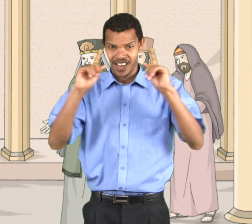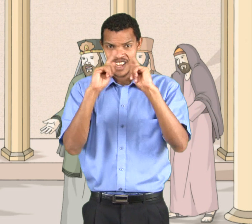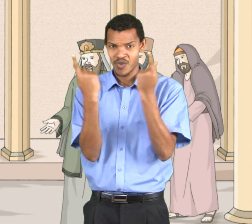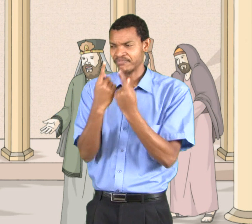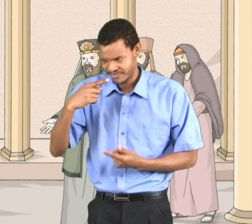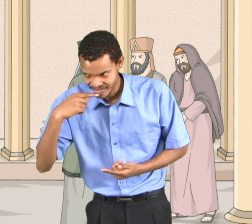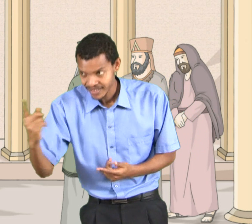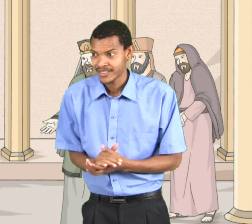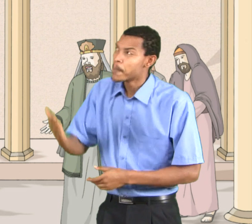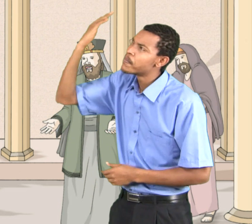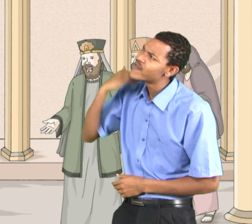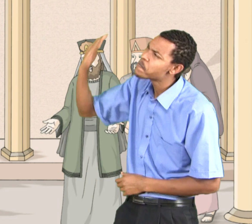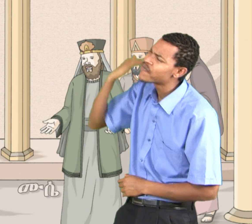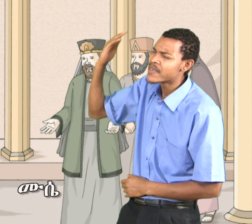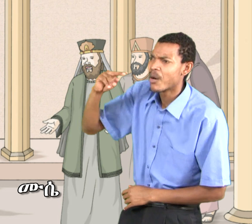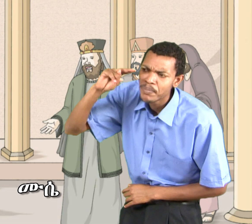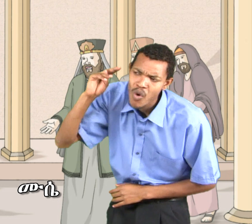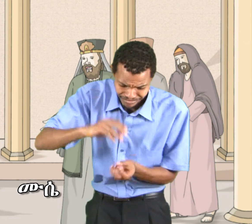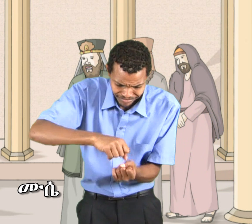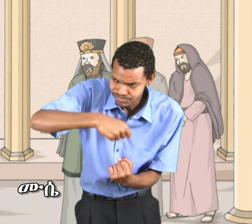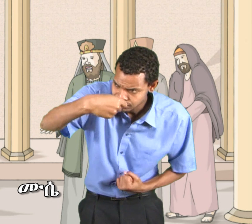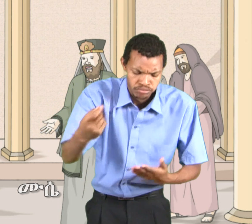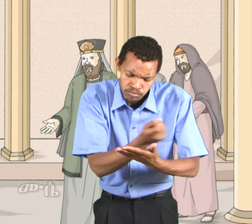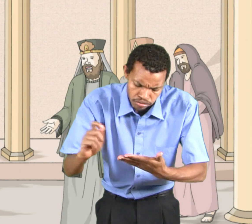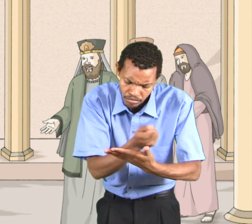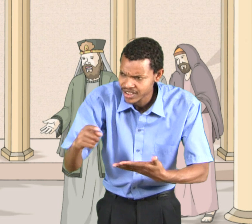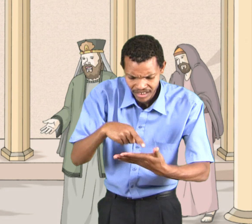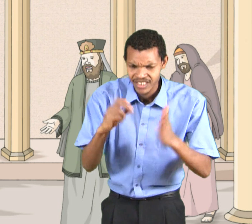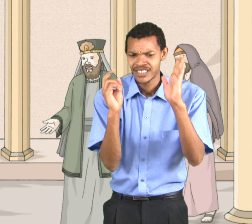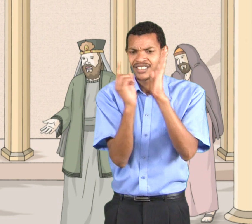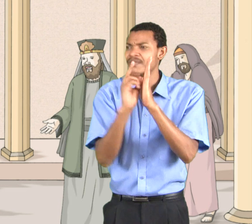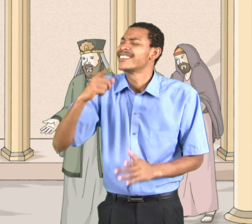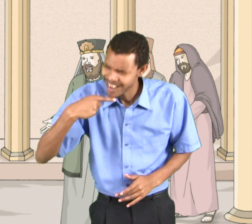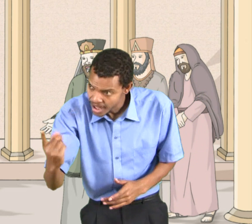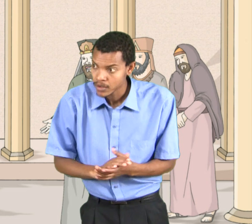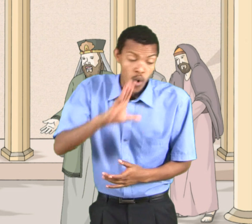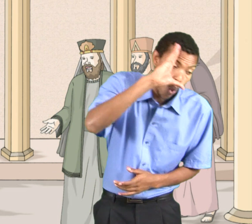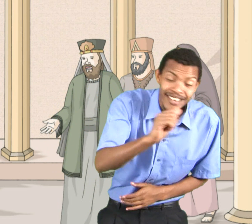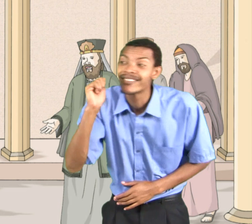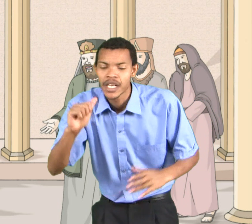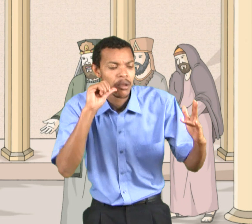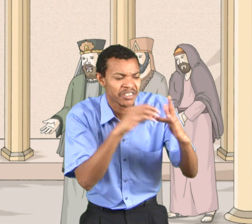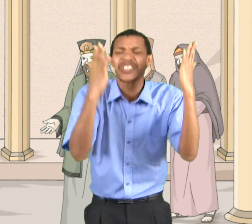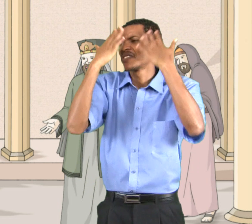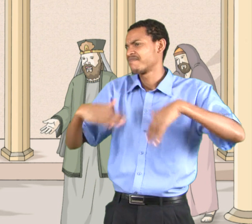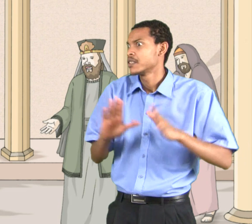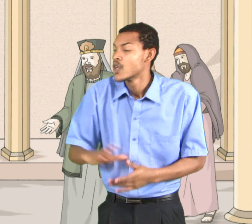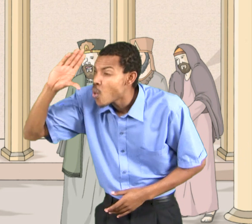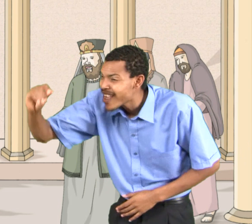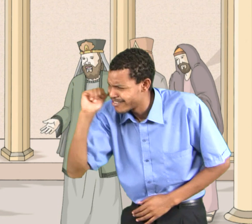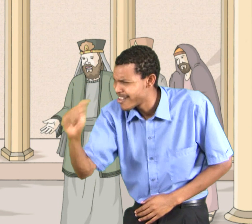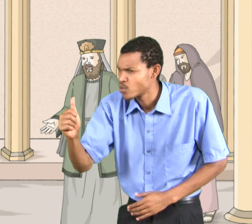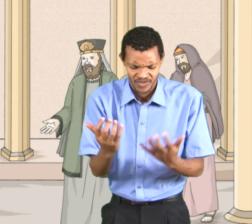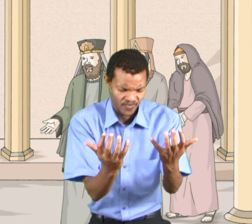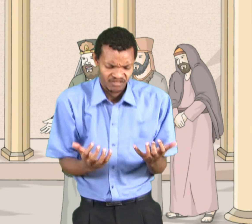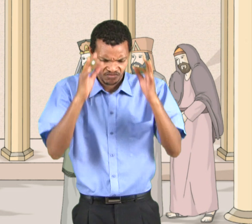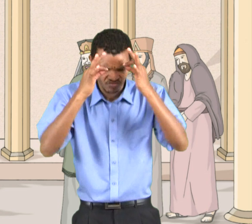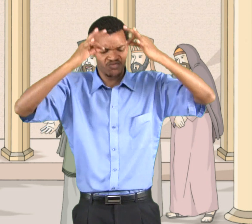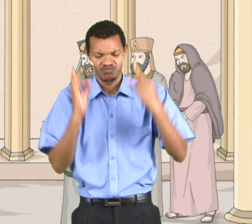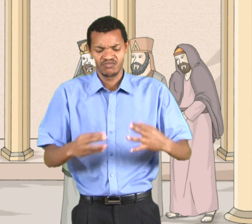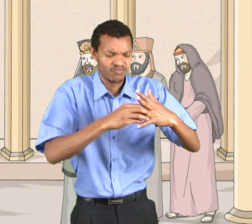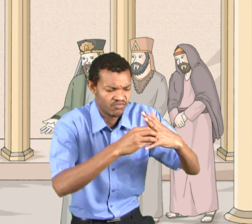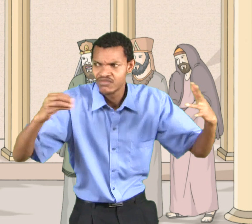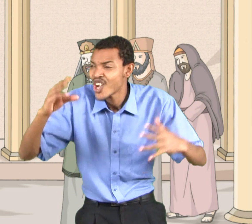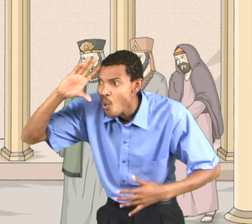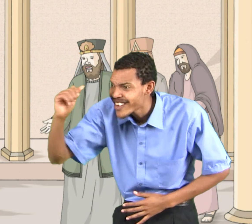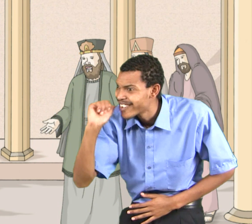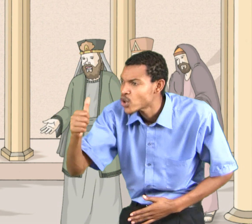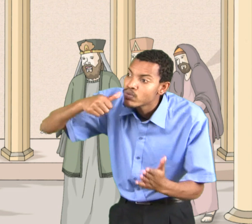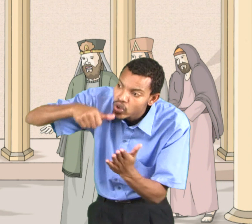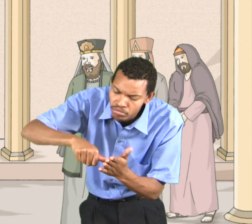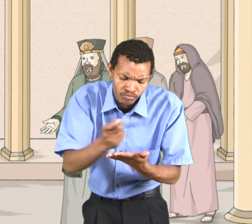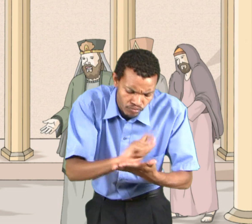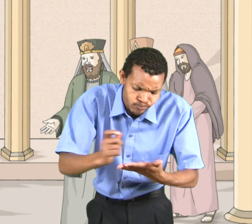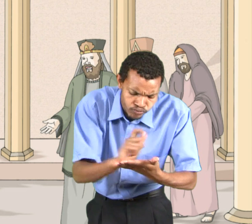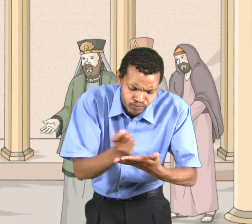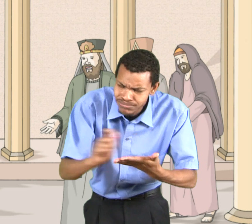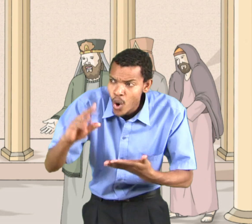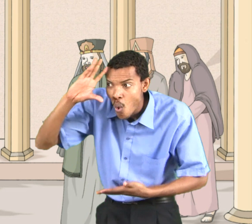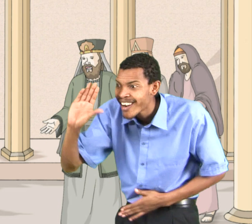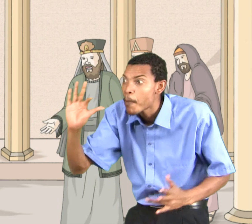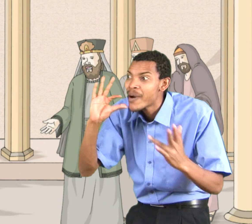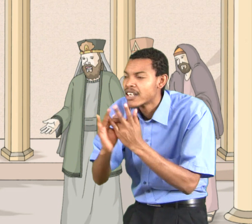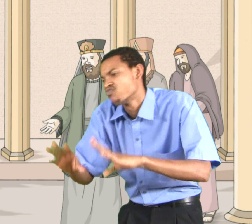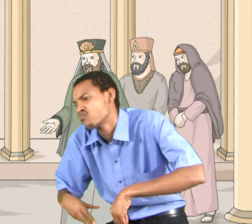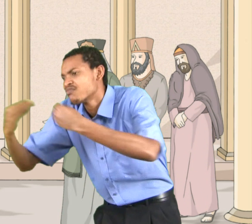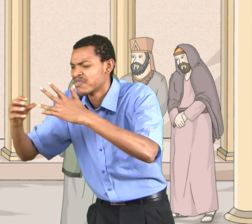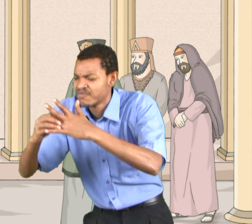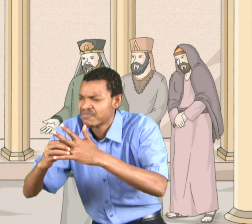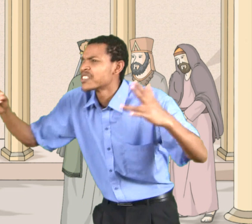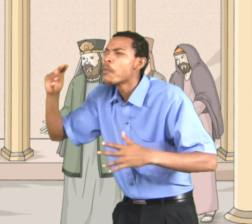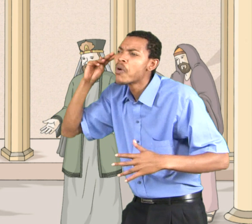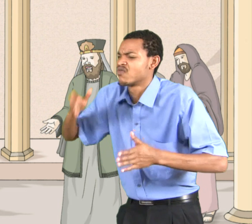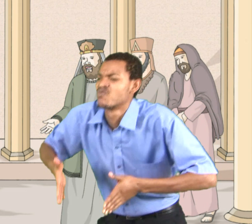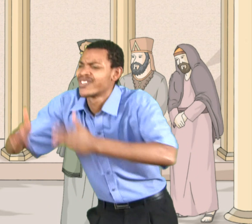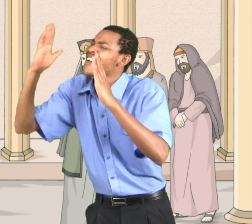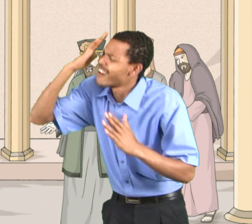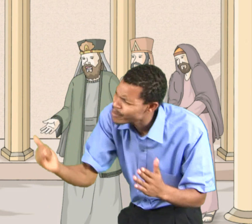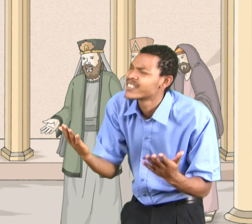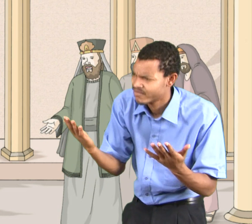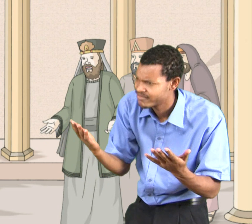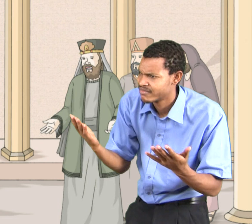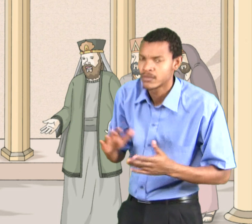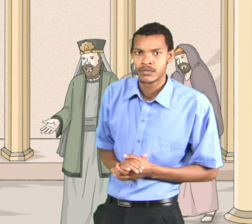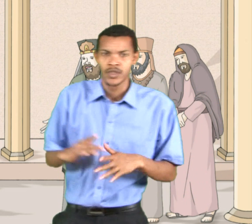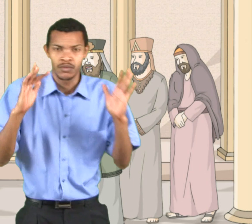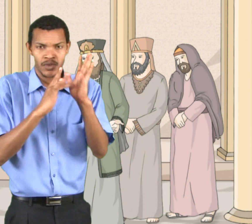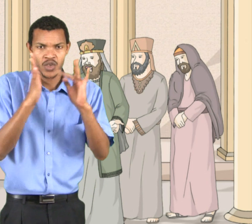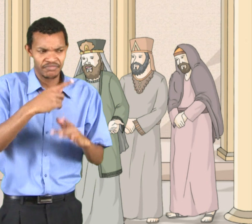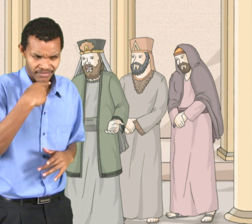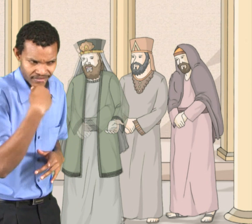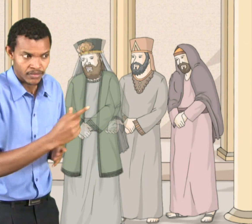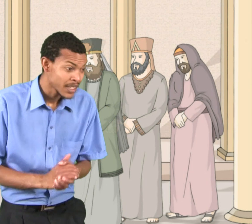“Why then,” they asked, “did Moses order a man to give his wife a certificate of divorce and send her away?”